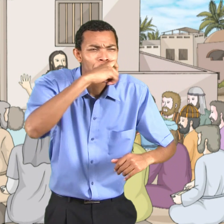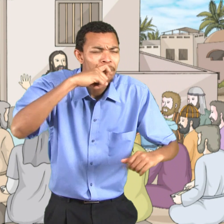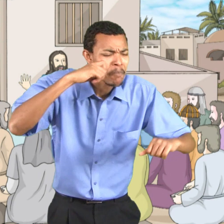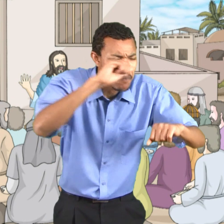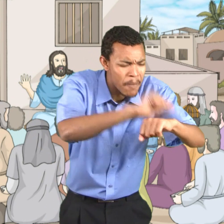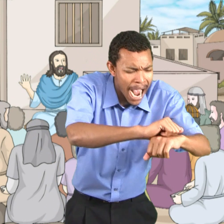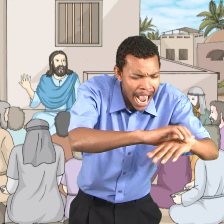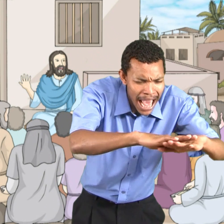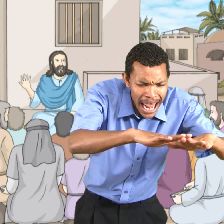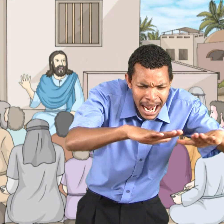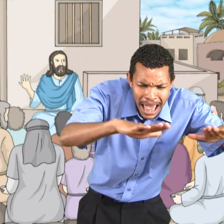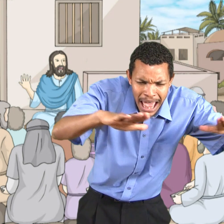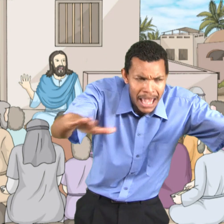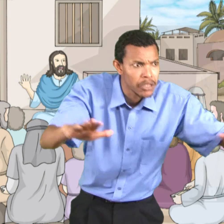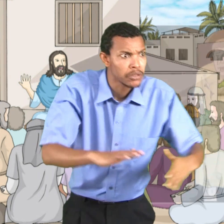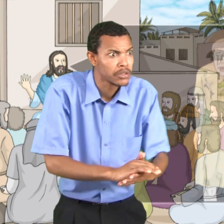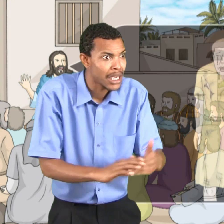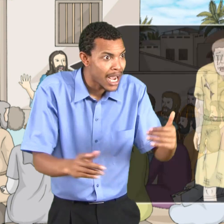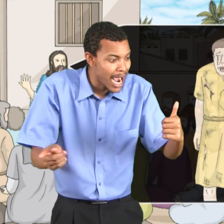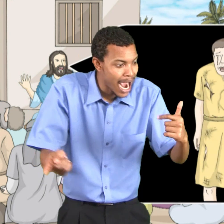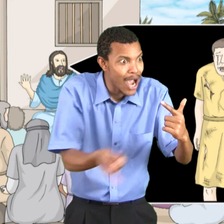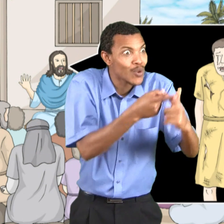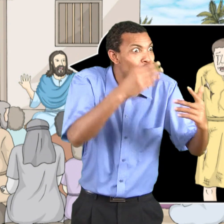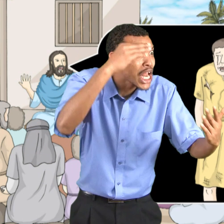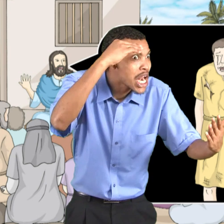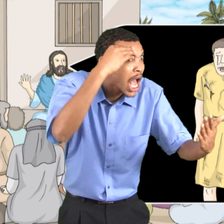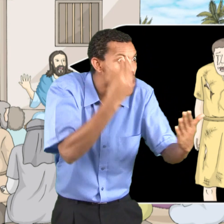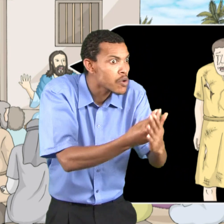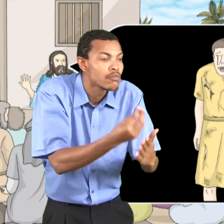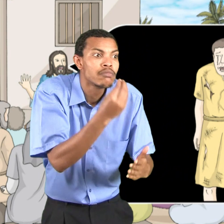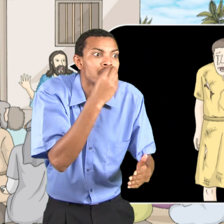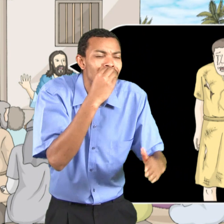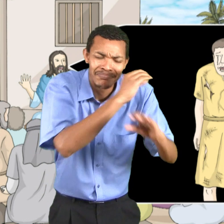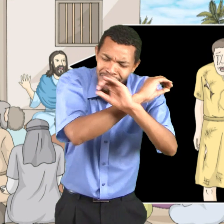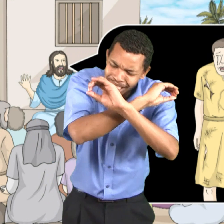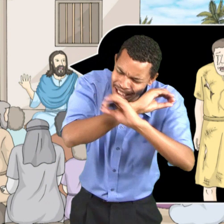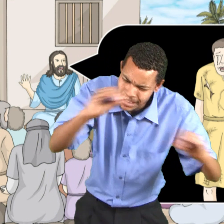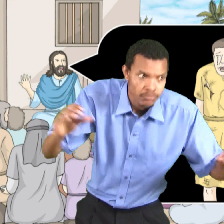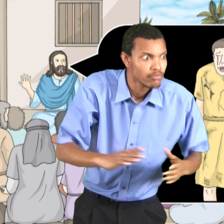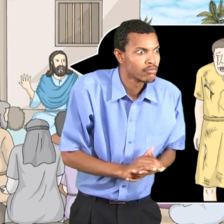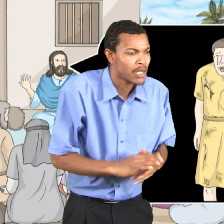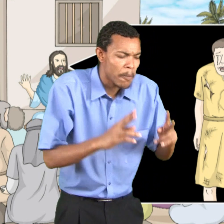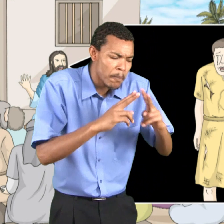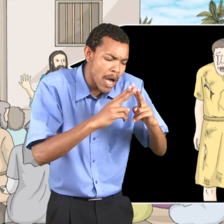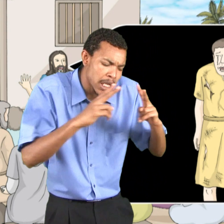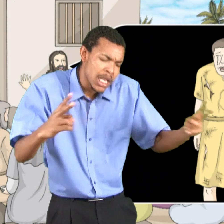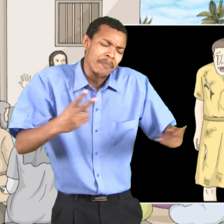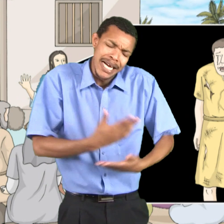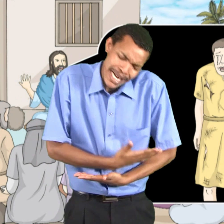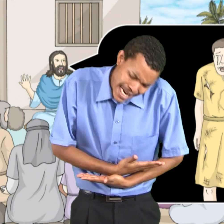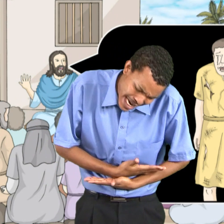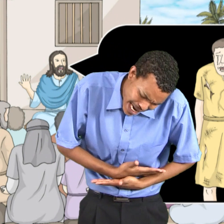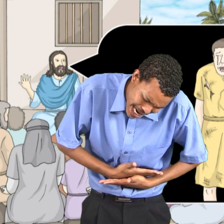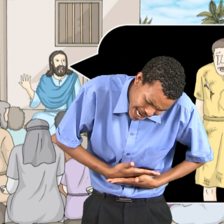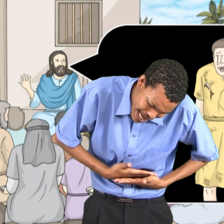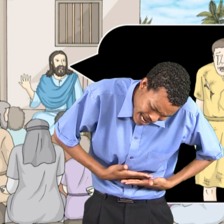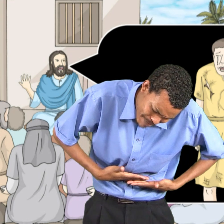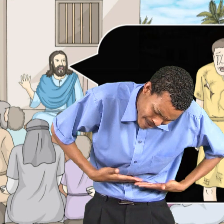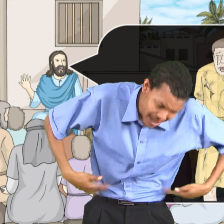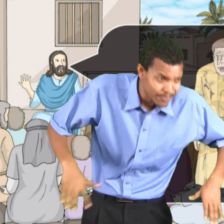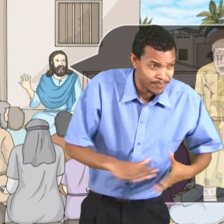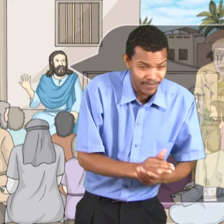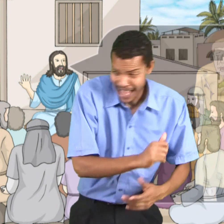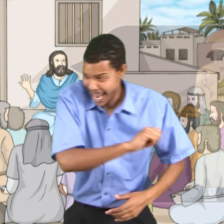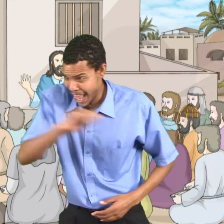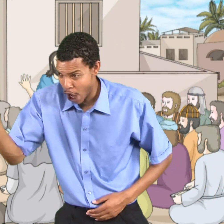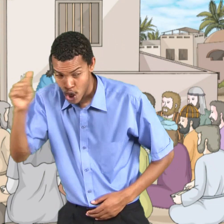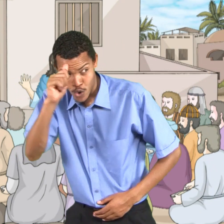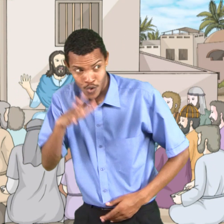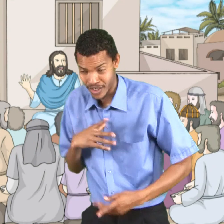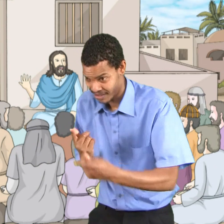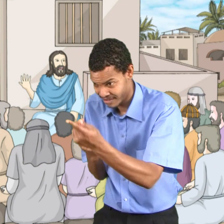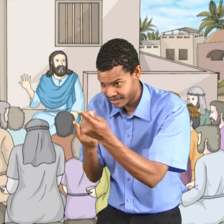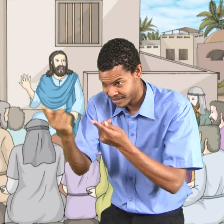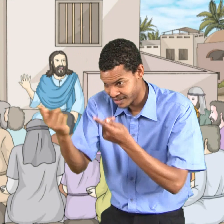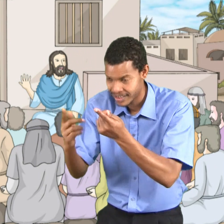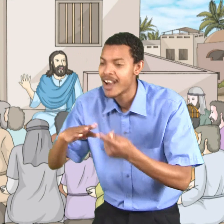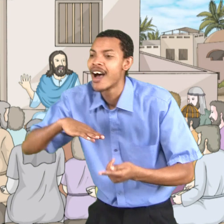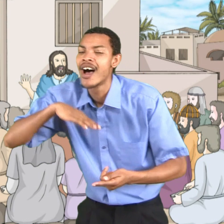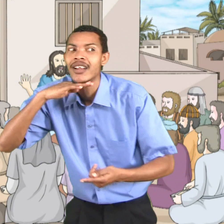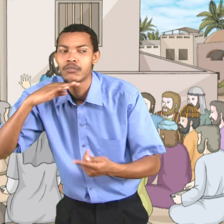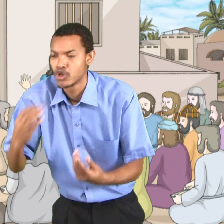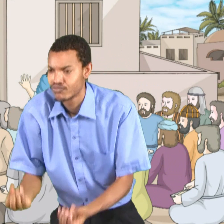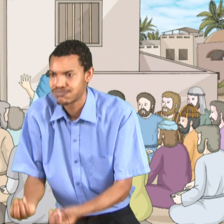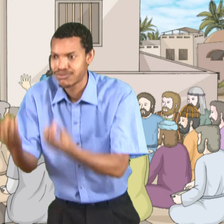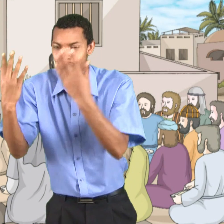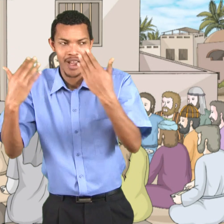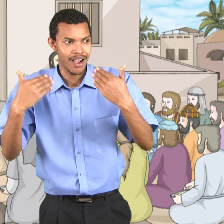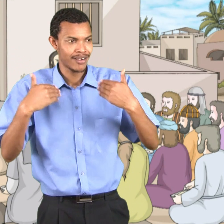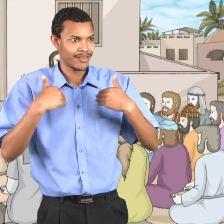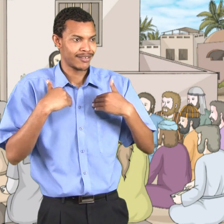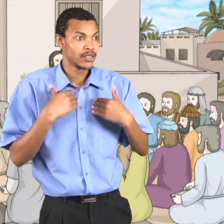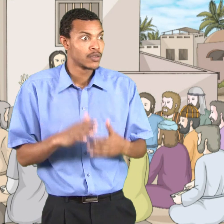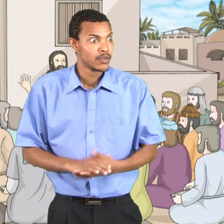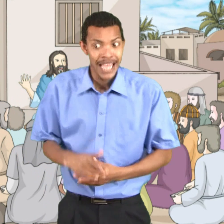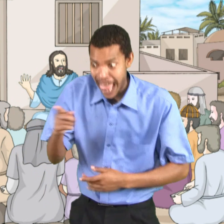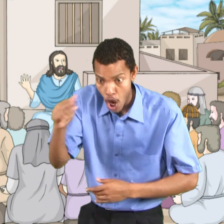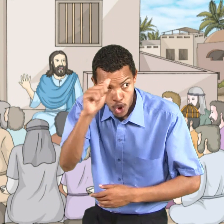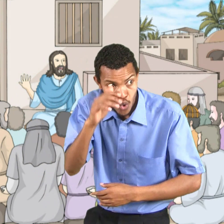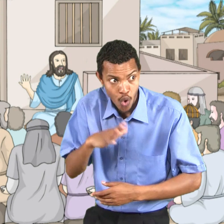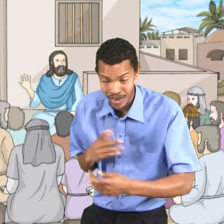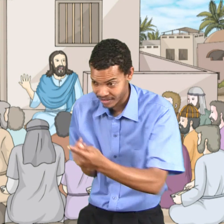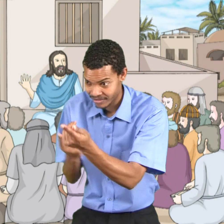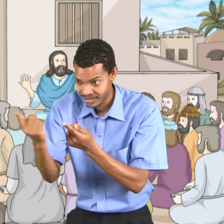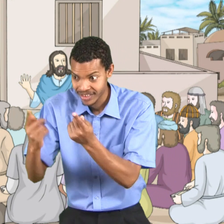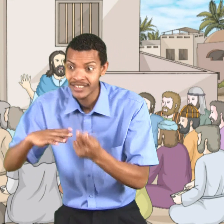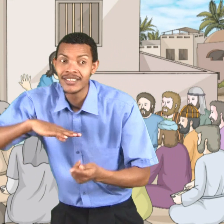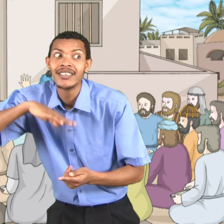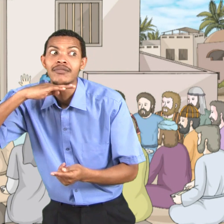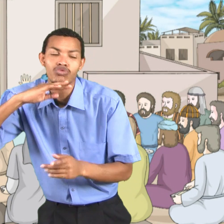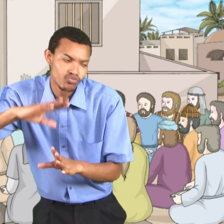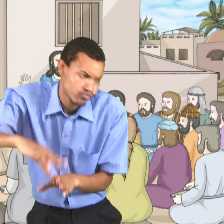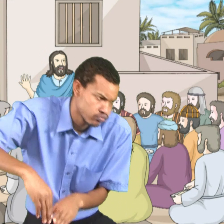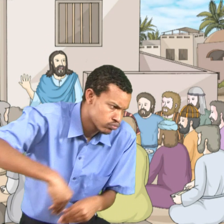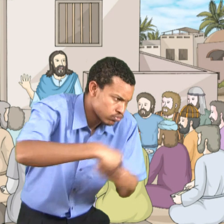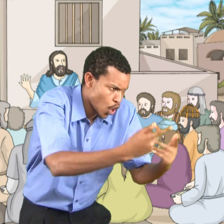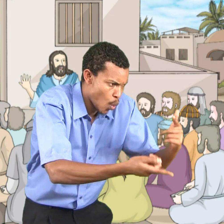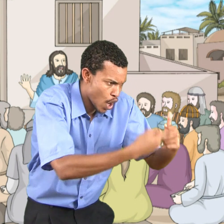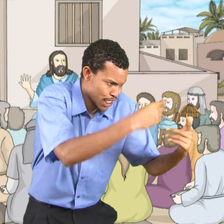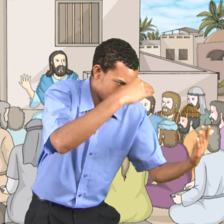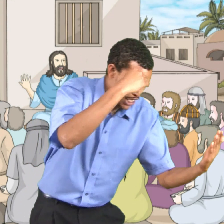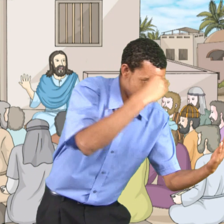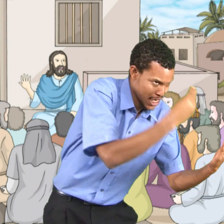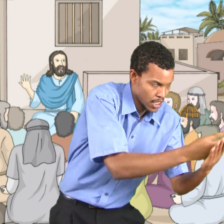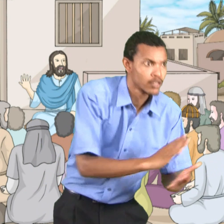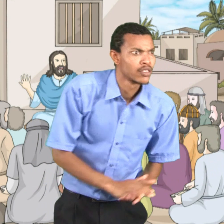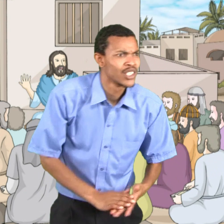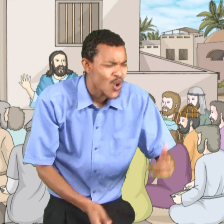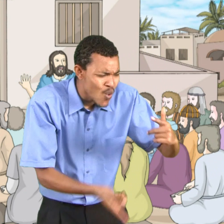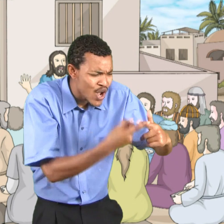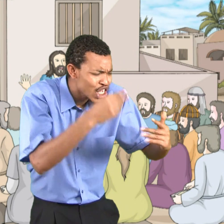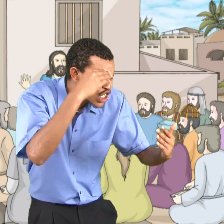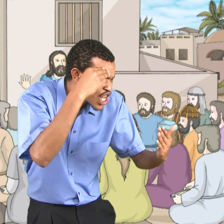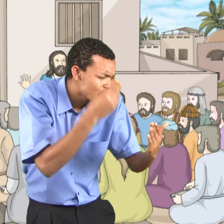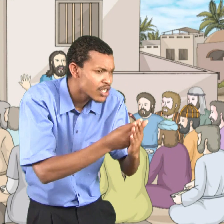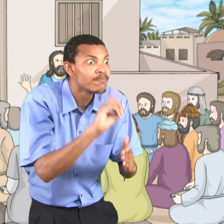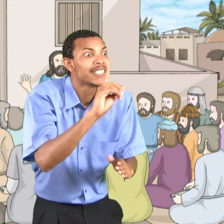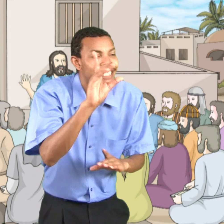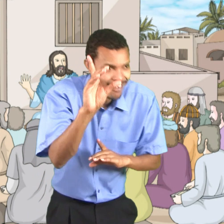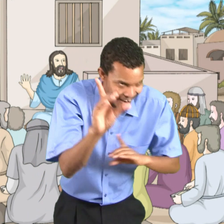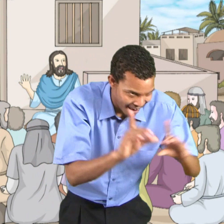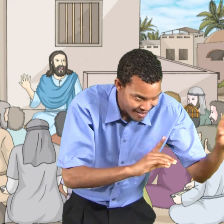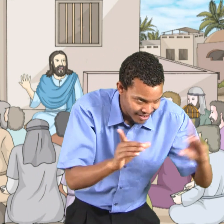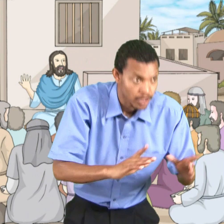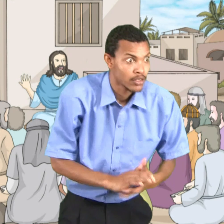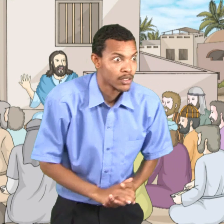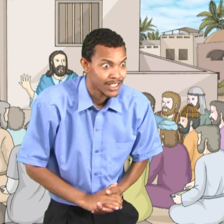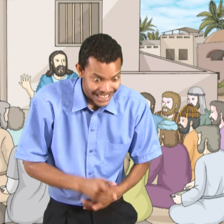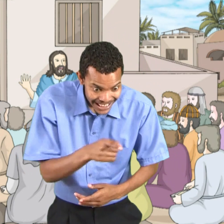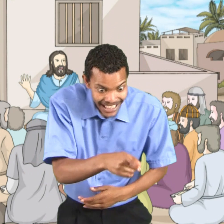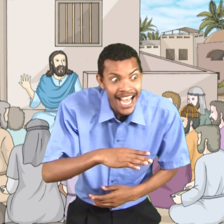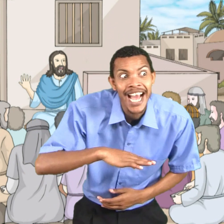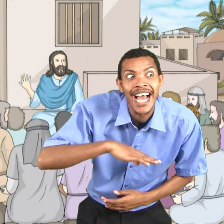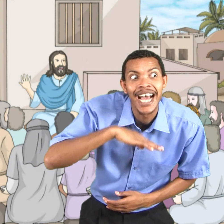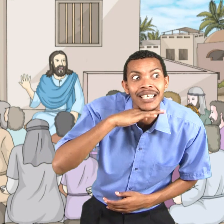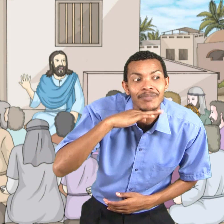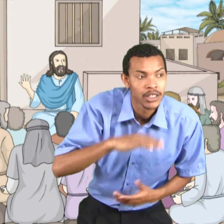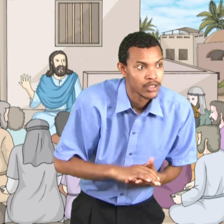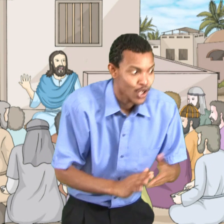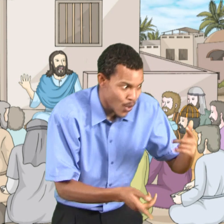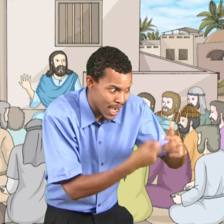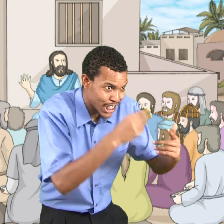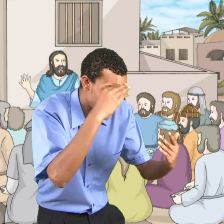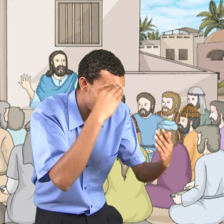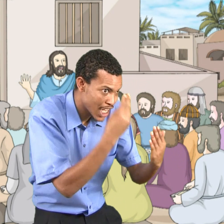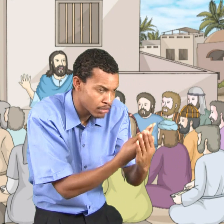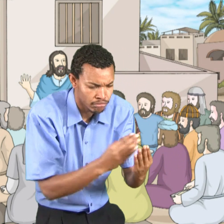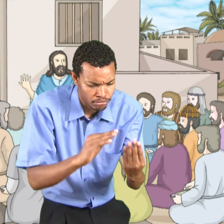After he had spent all he had, a severe famine swept through that country, and he began to be in need.